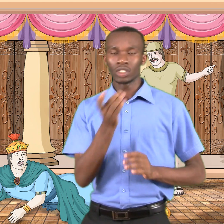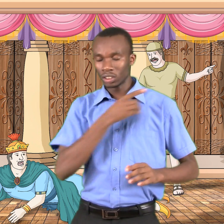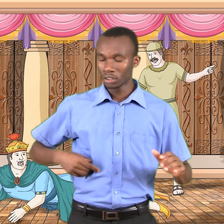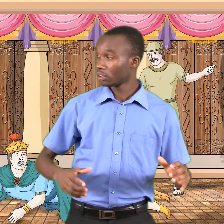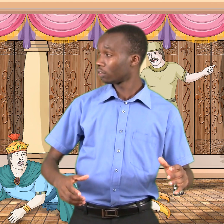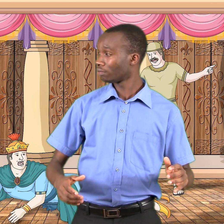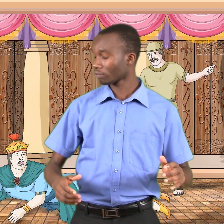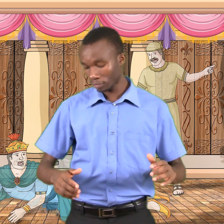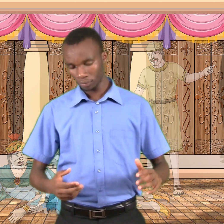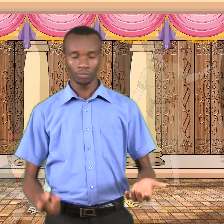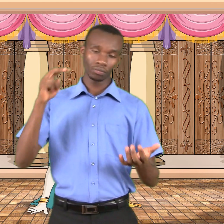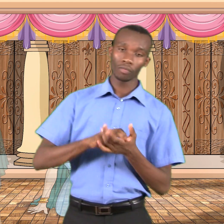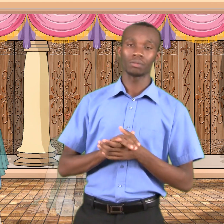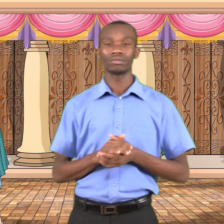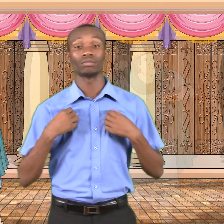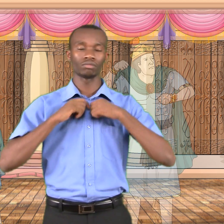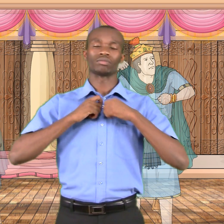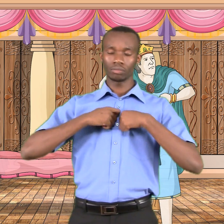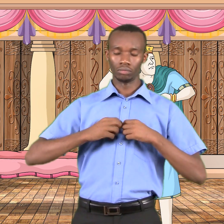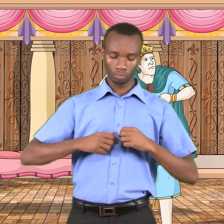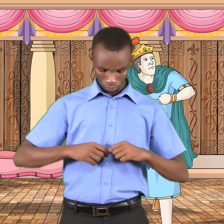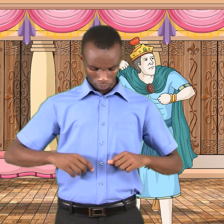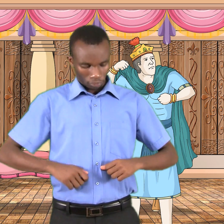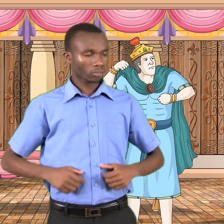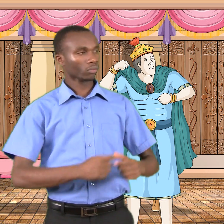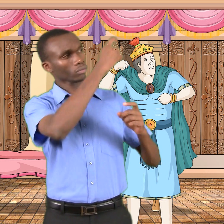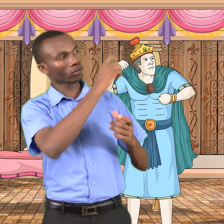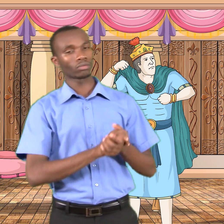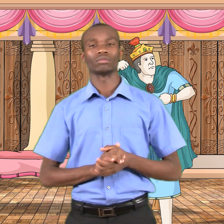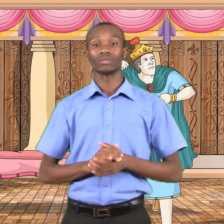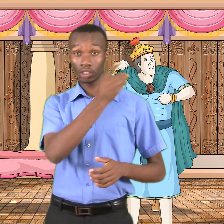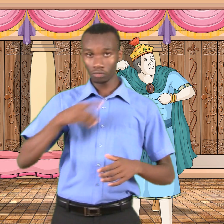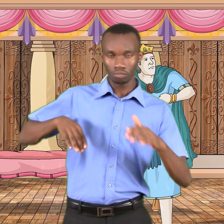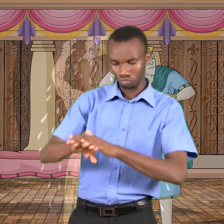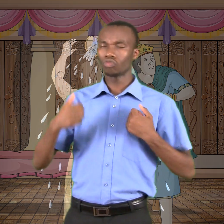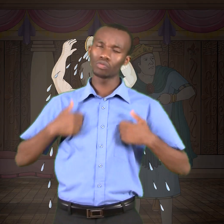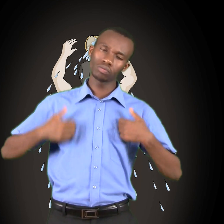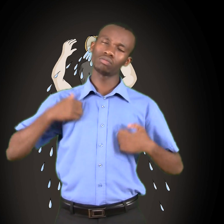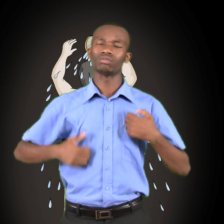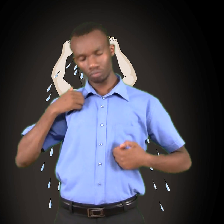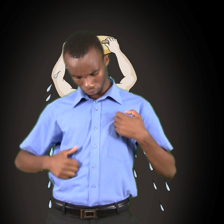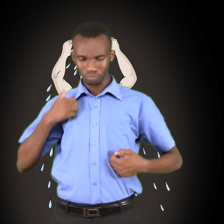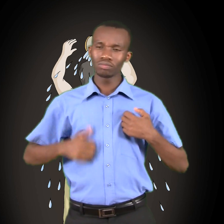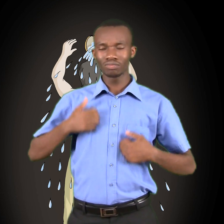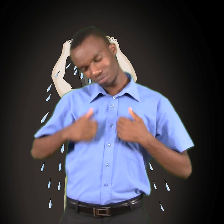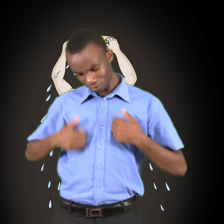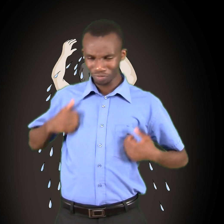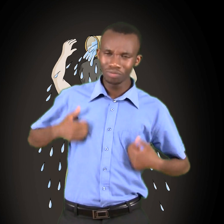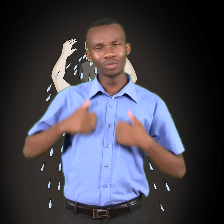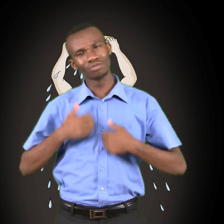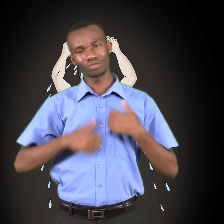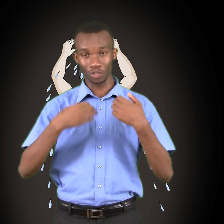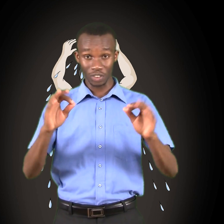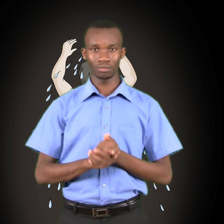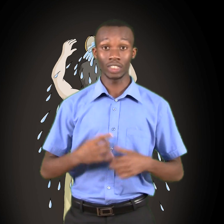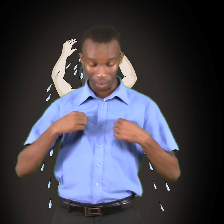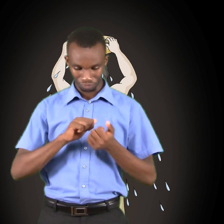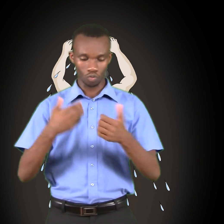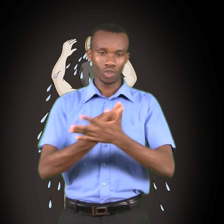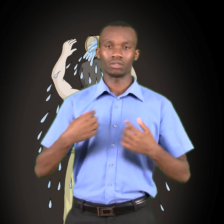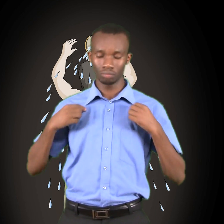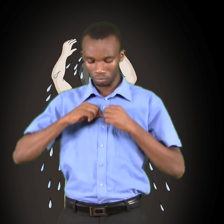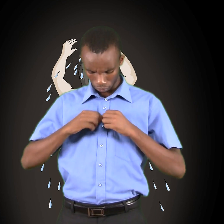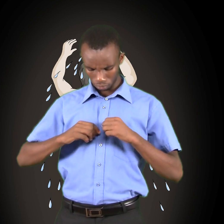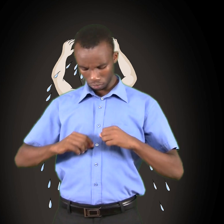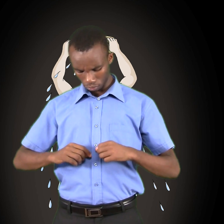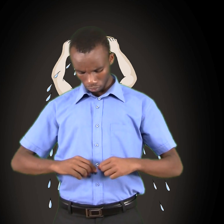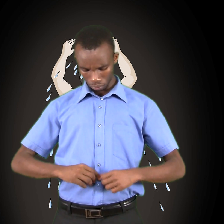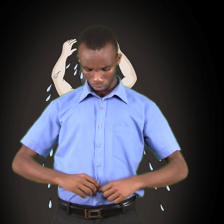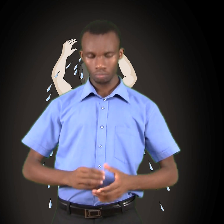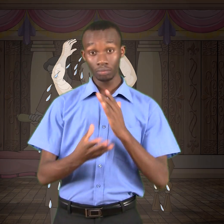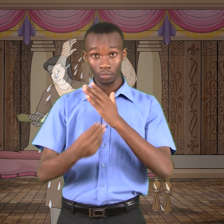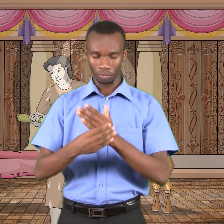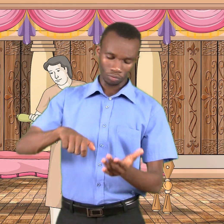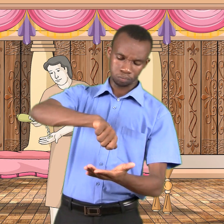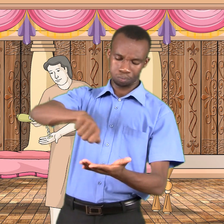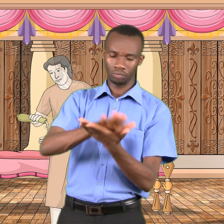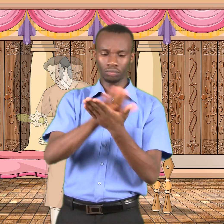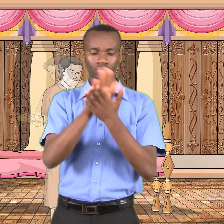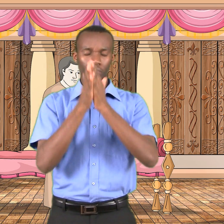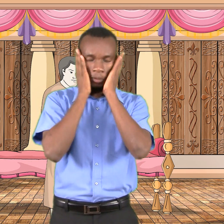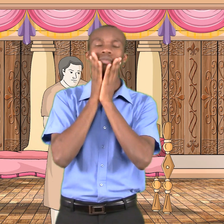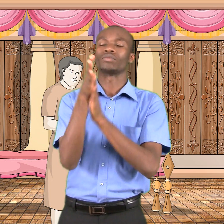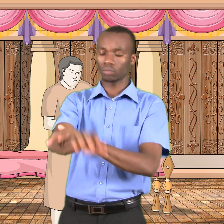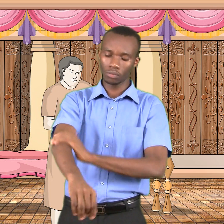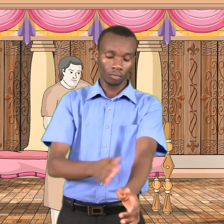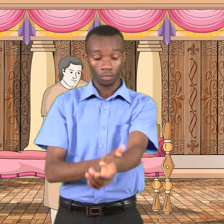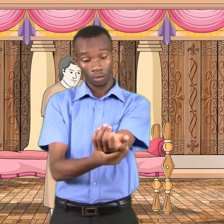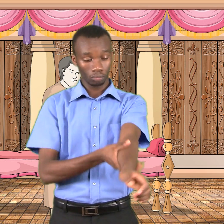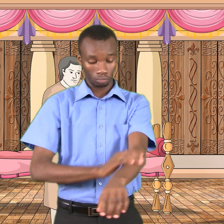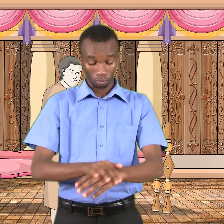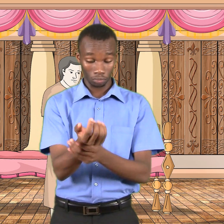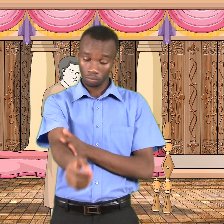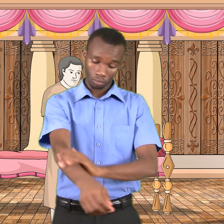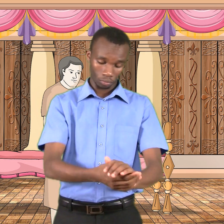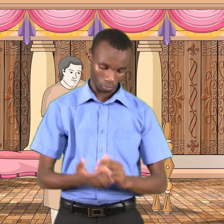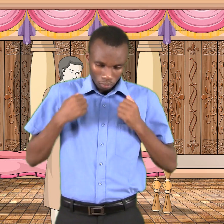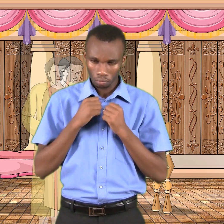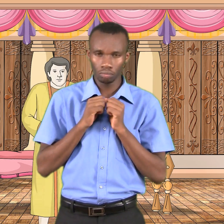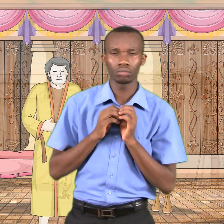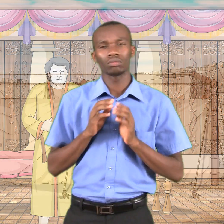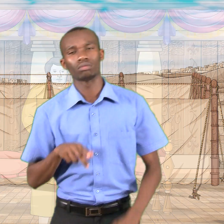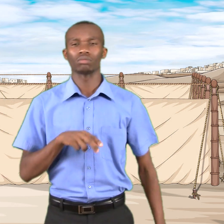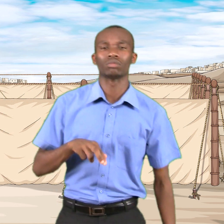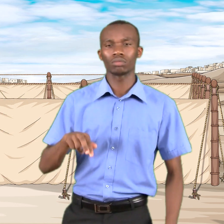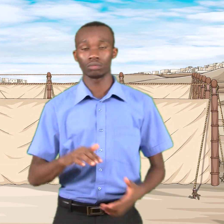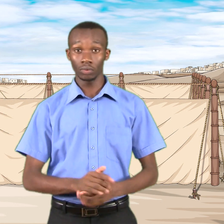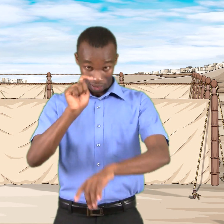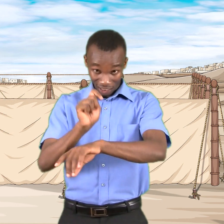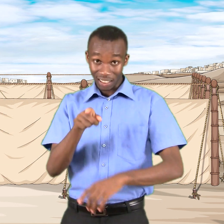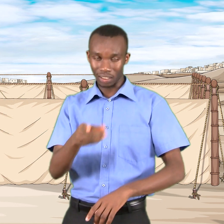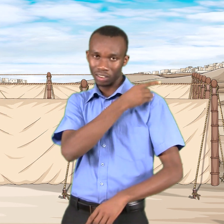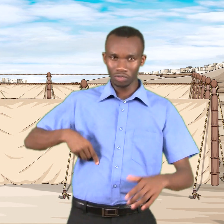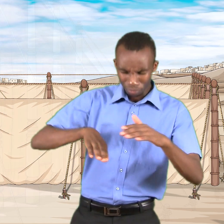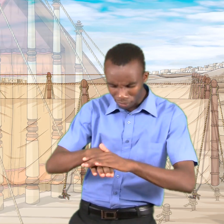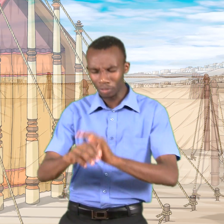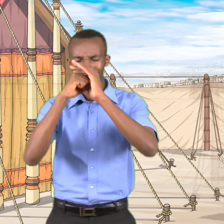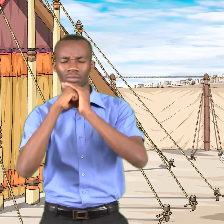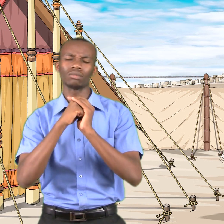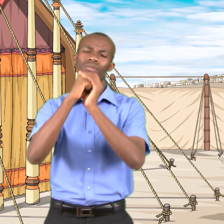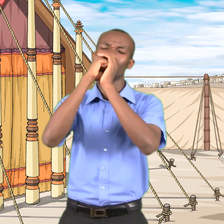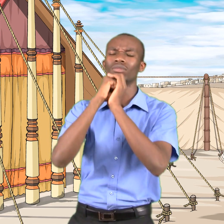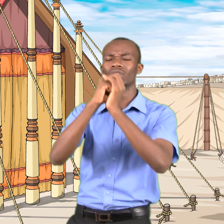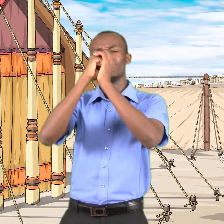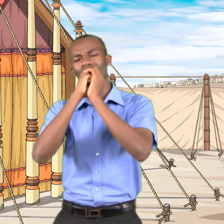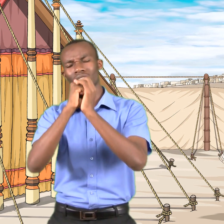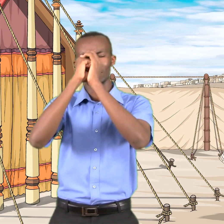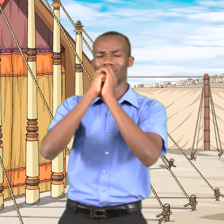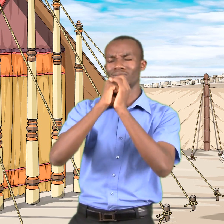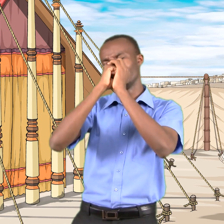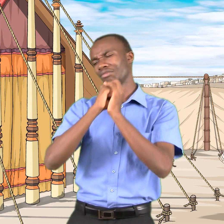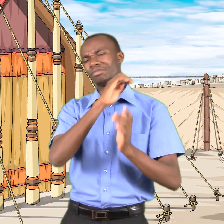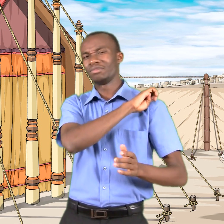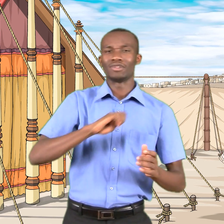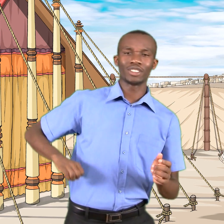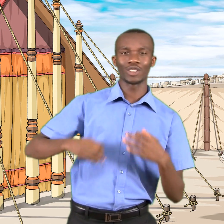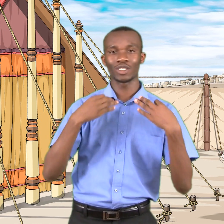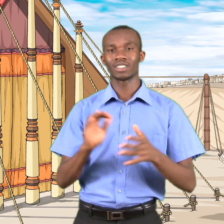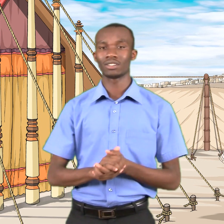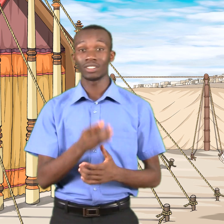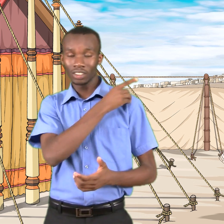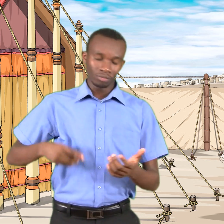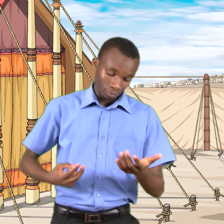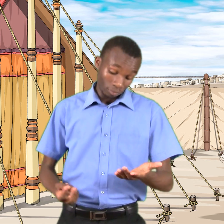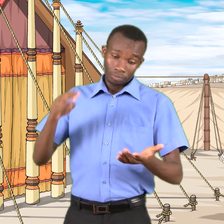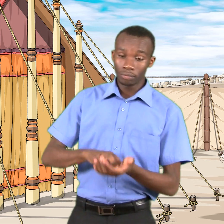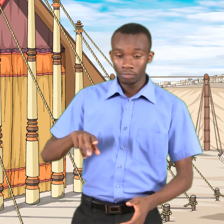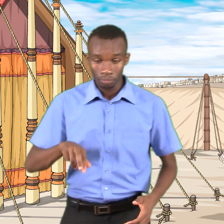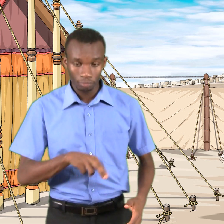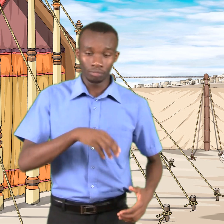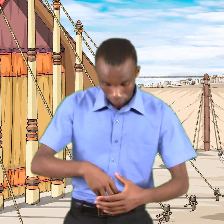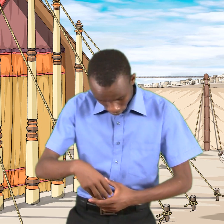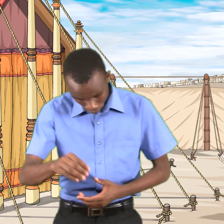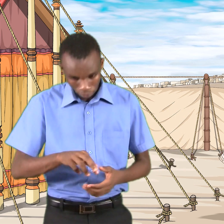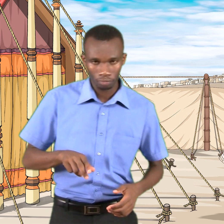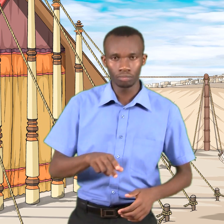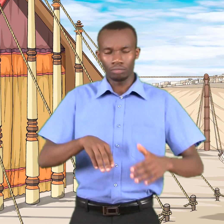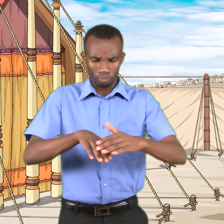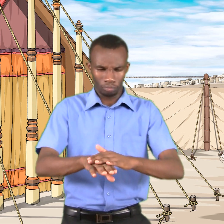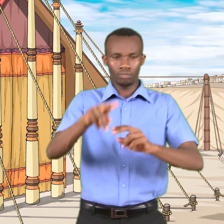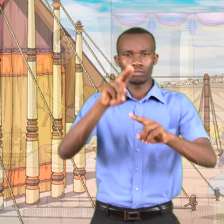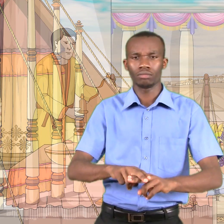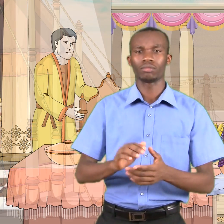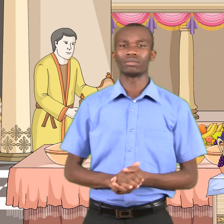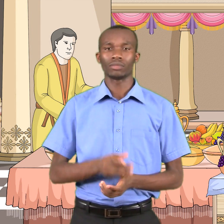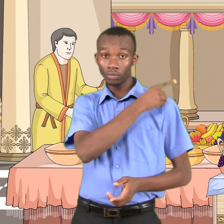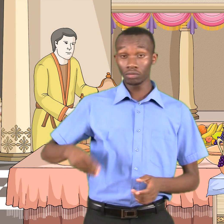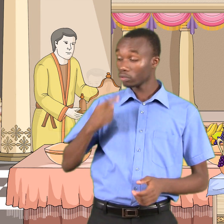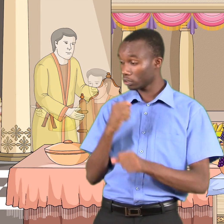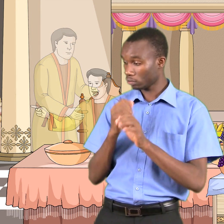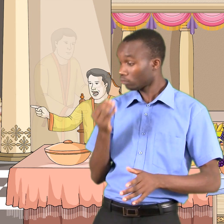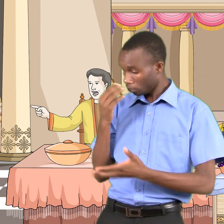Then David got up from the ground, washed and anointed himself, changed his clothes, and went into the house of the LORD and worshiped.